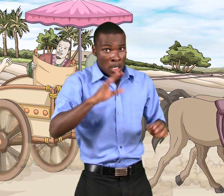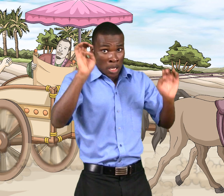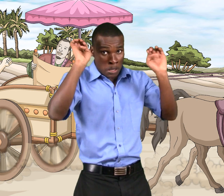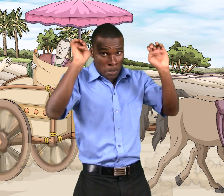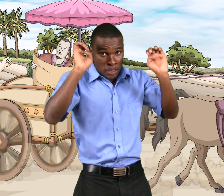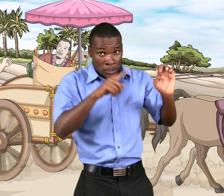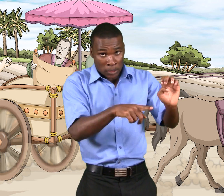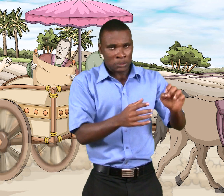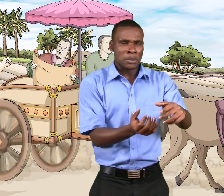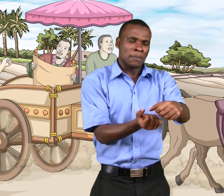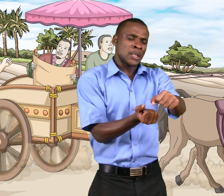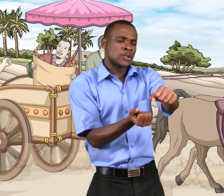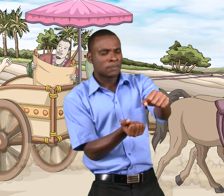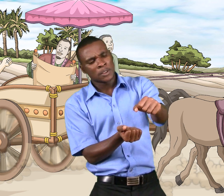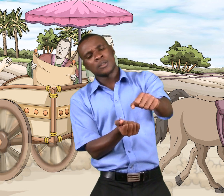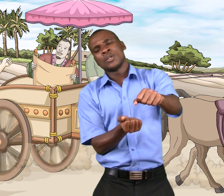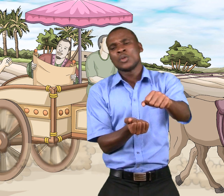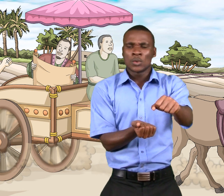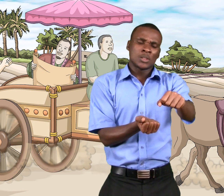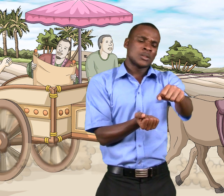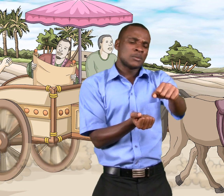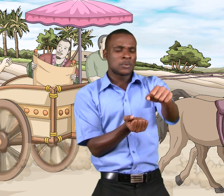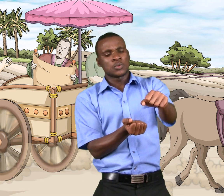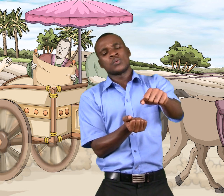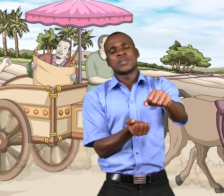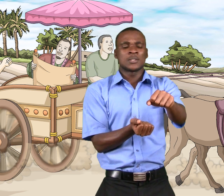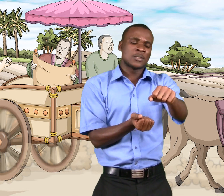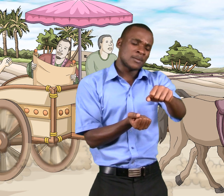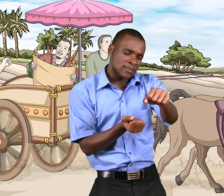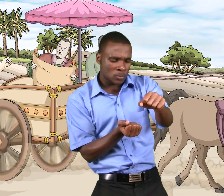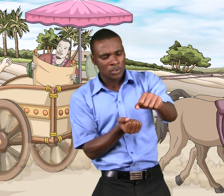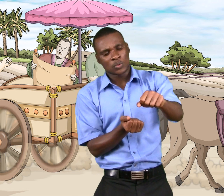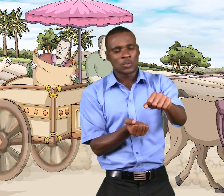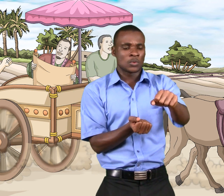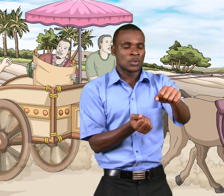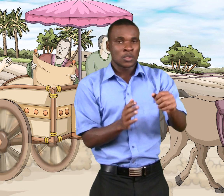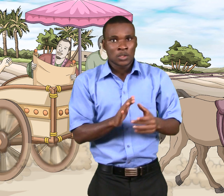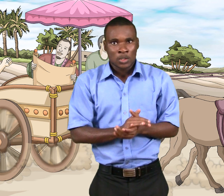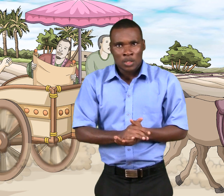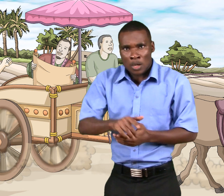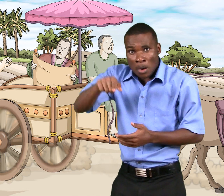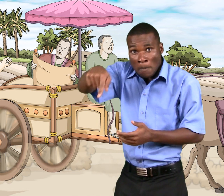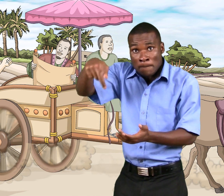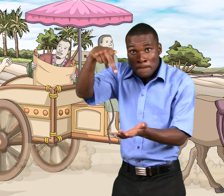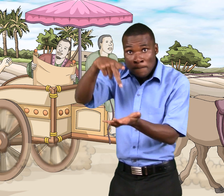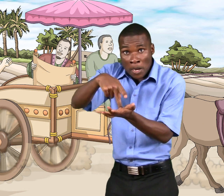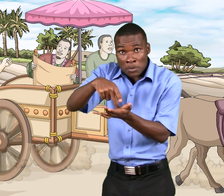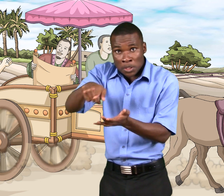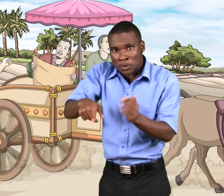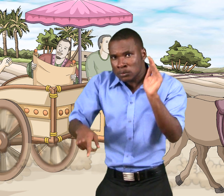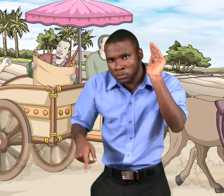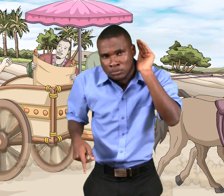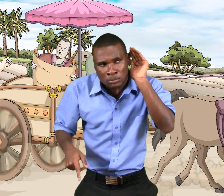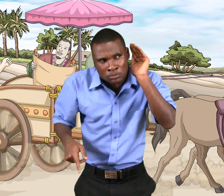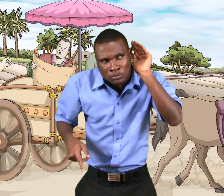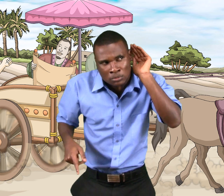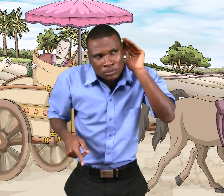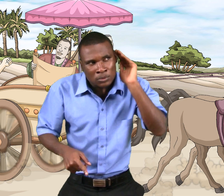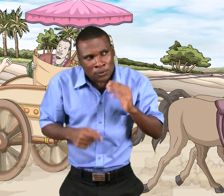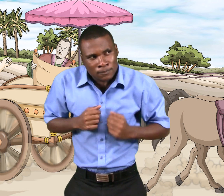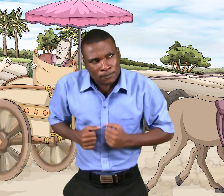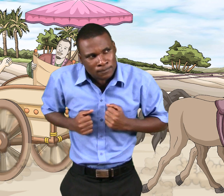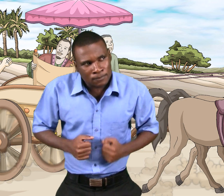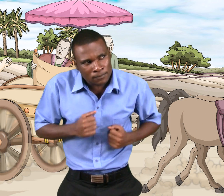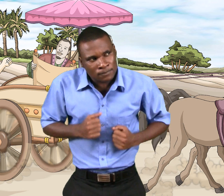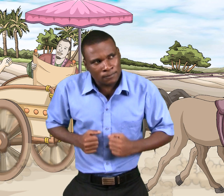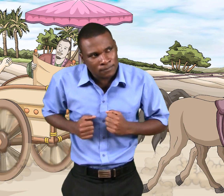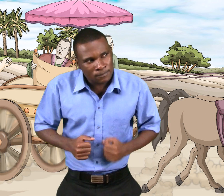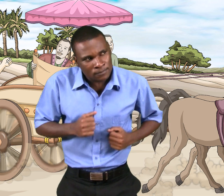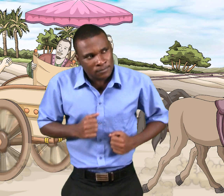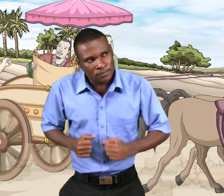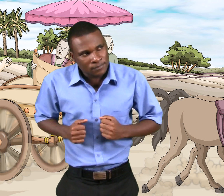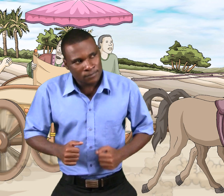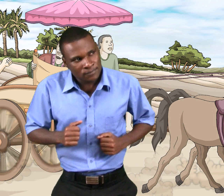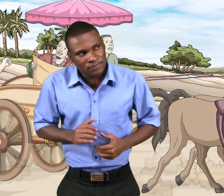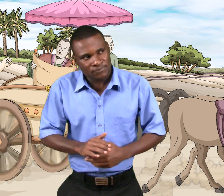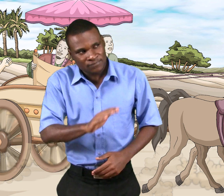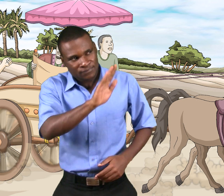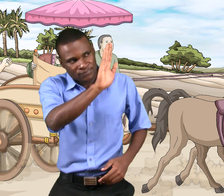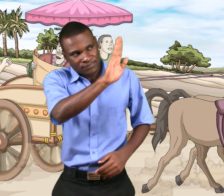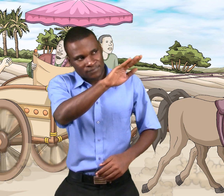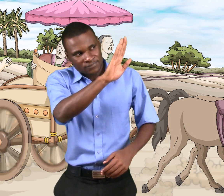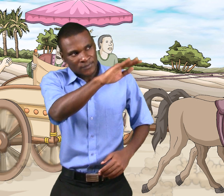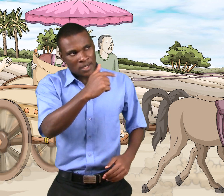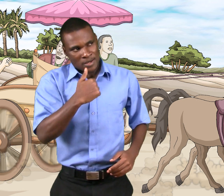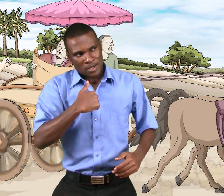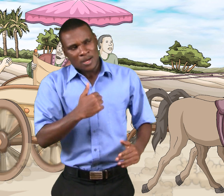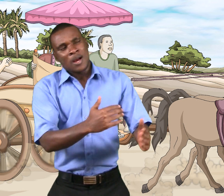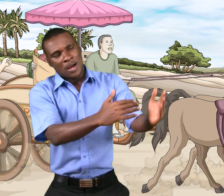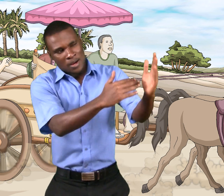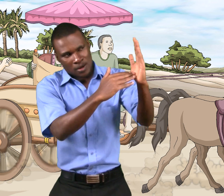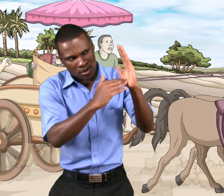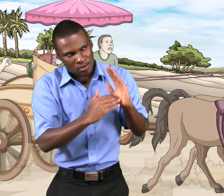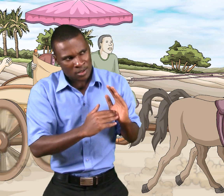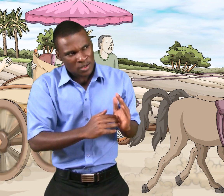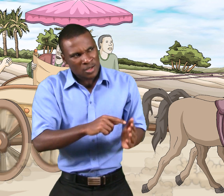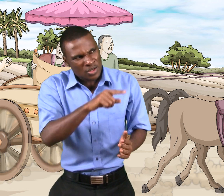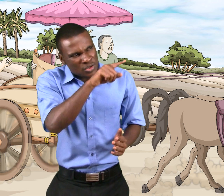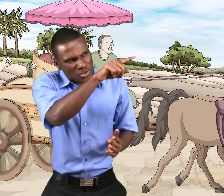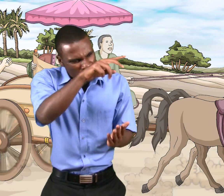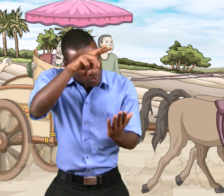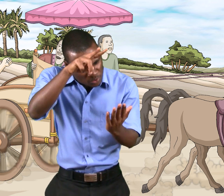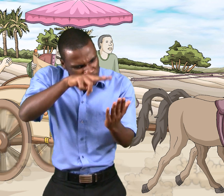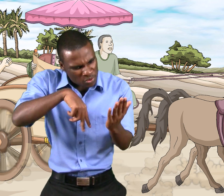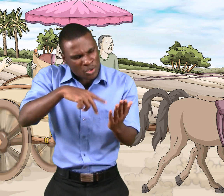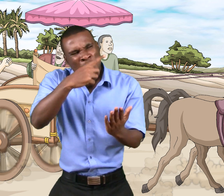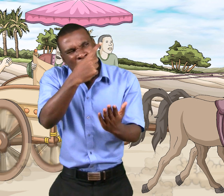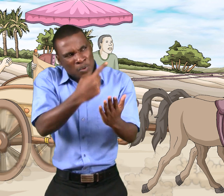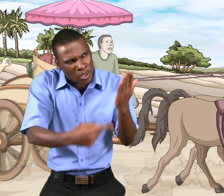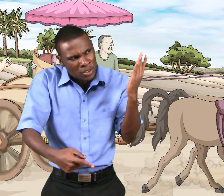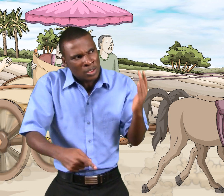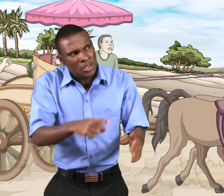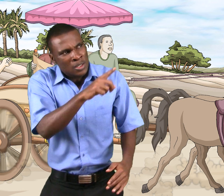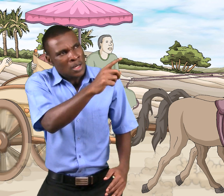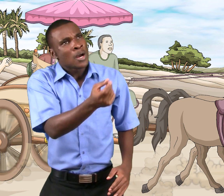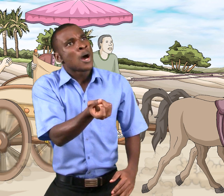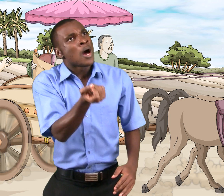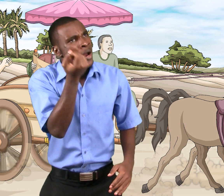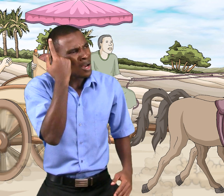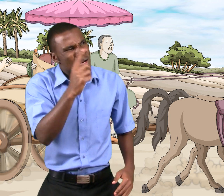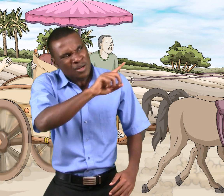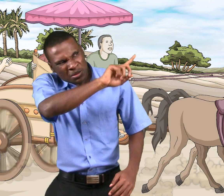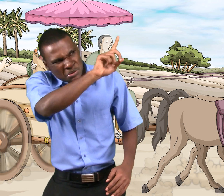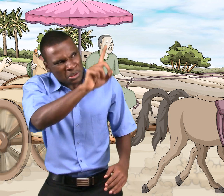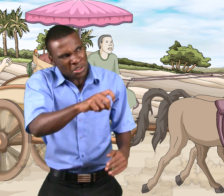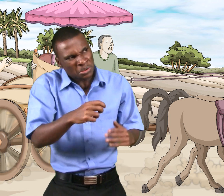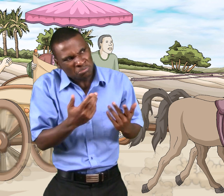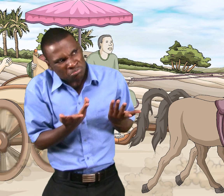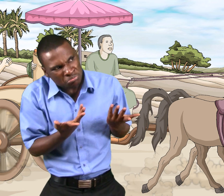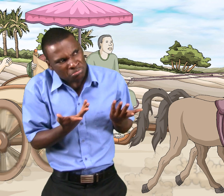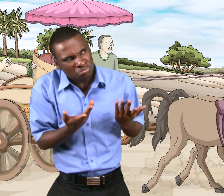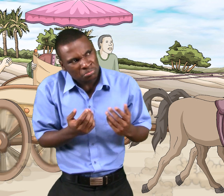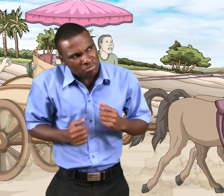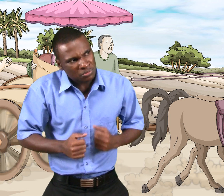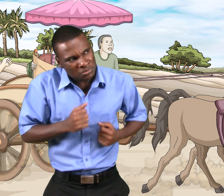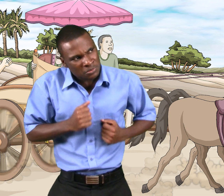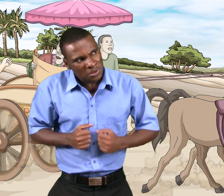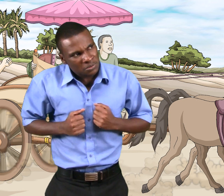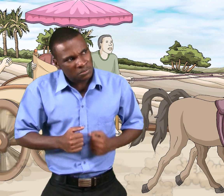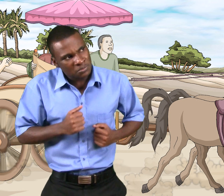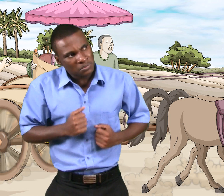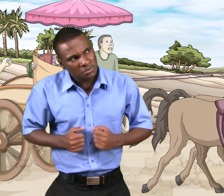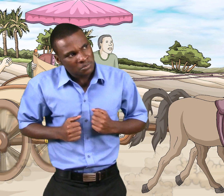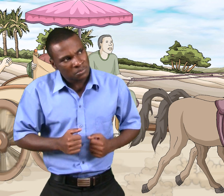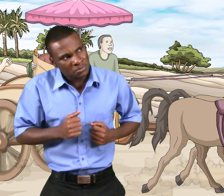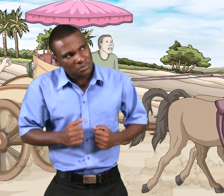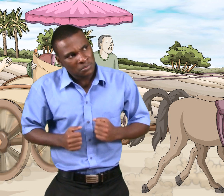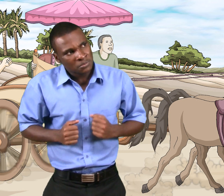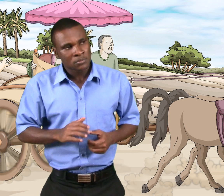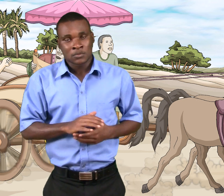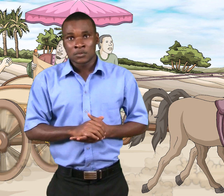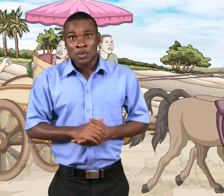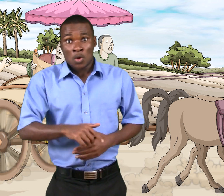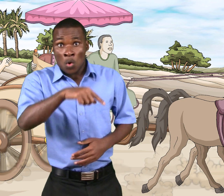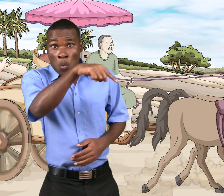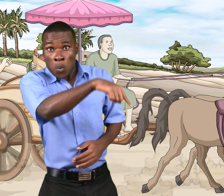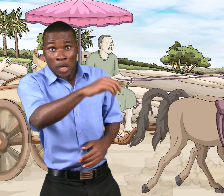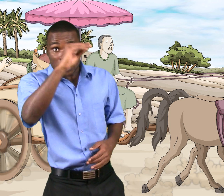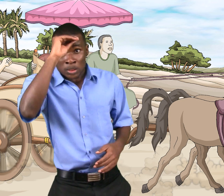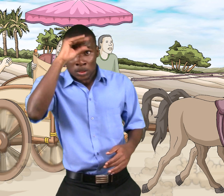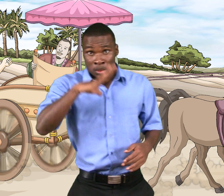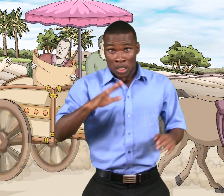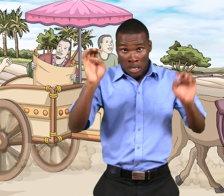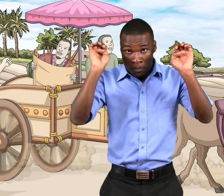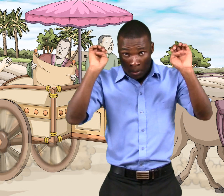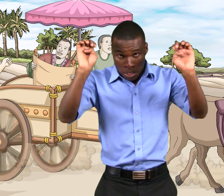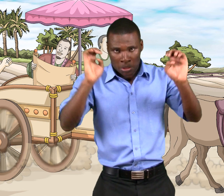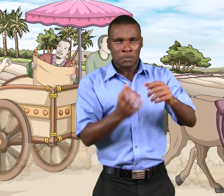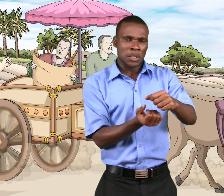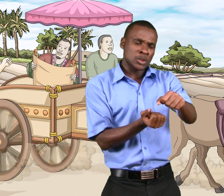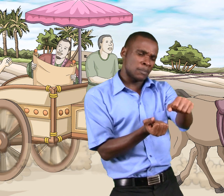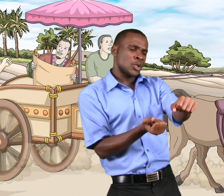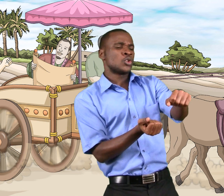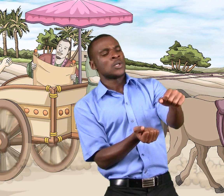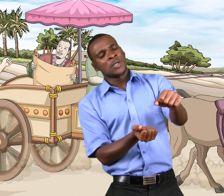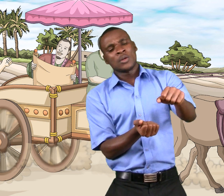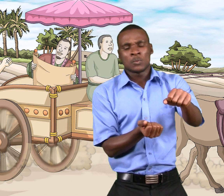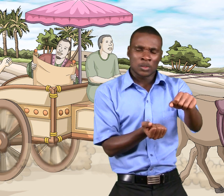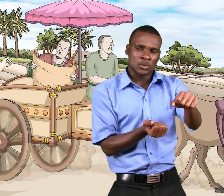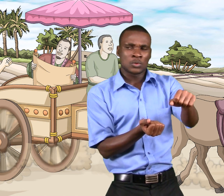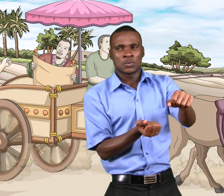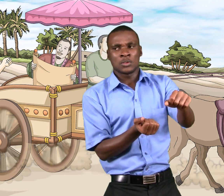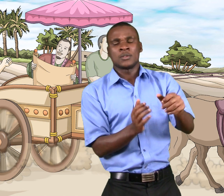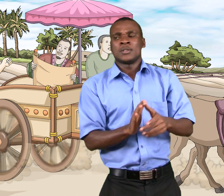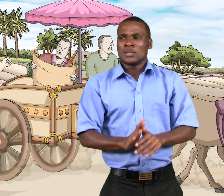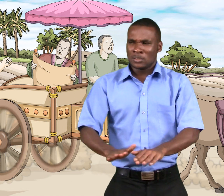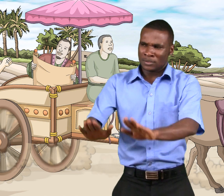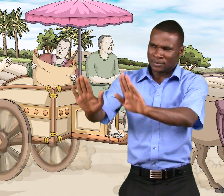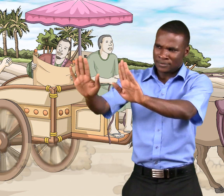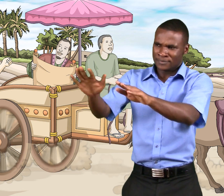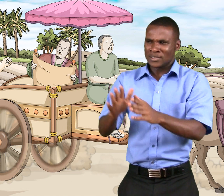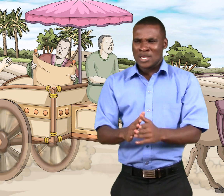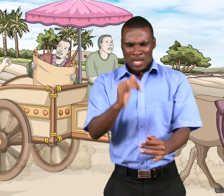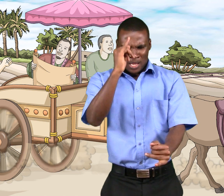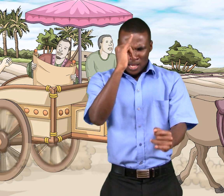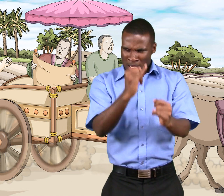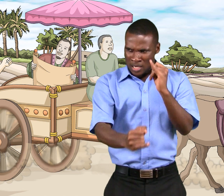“Do you understand what you are reading?” Philip asked.